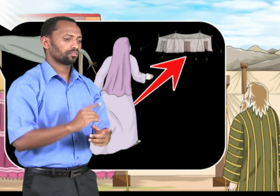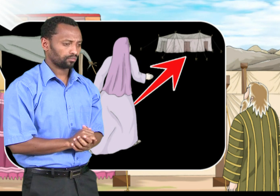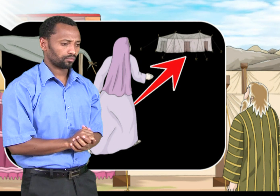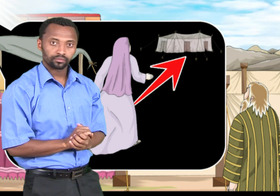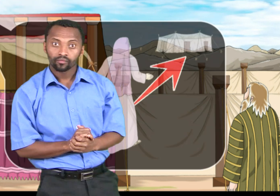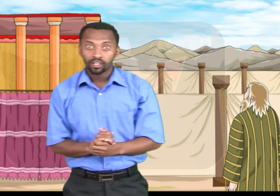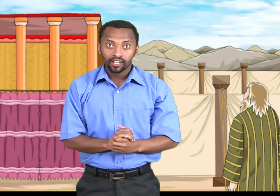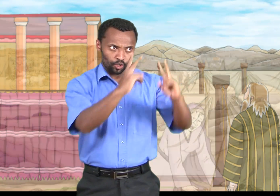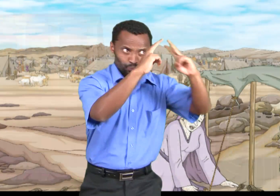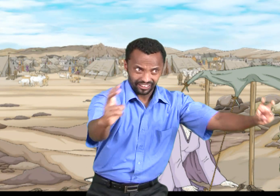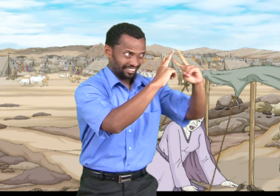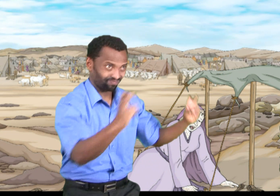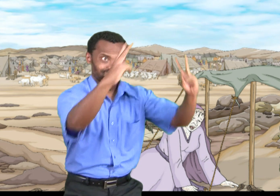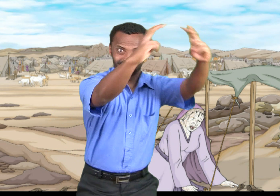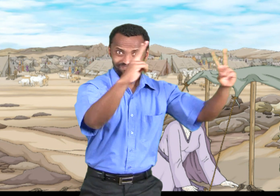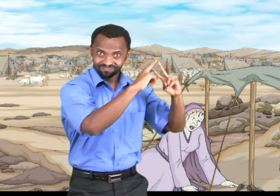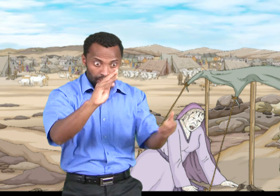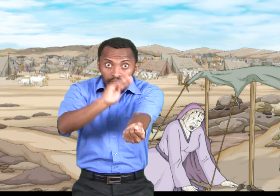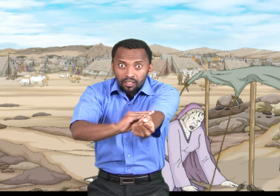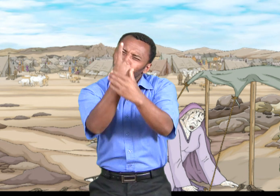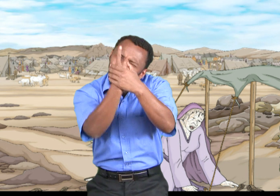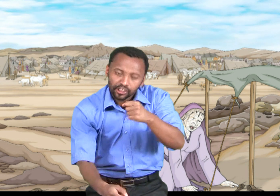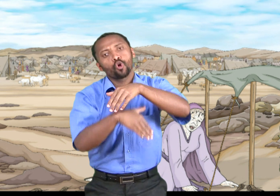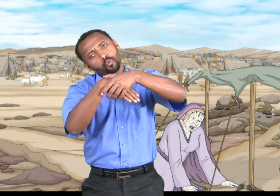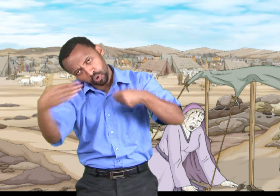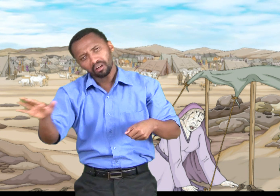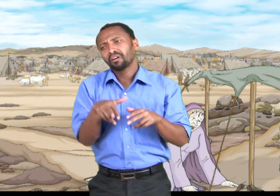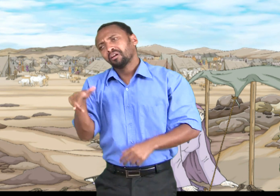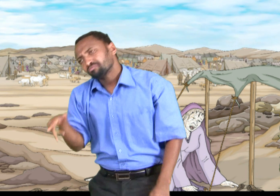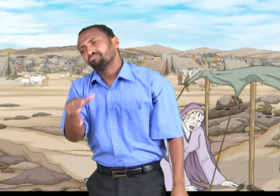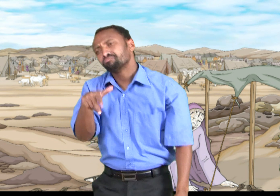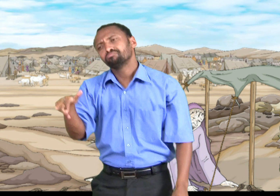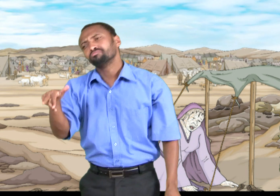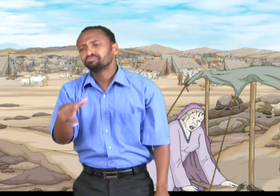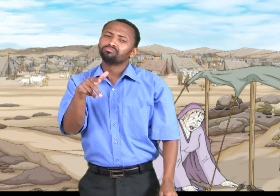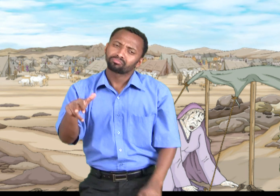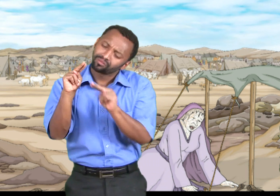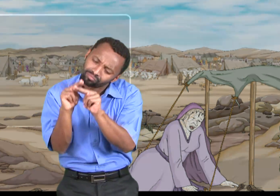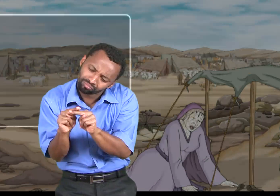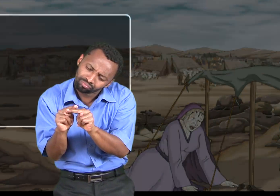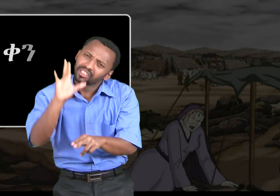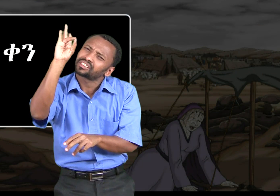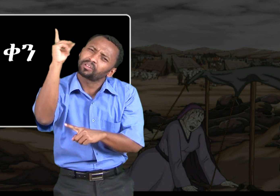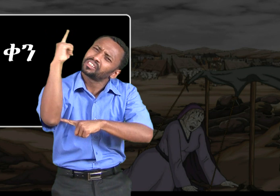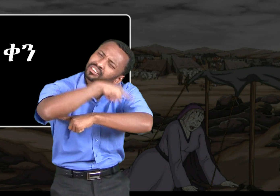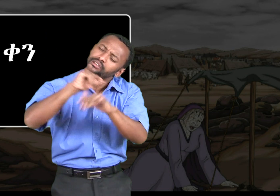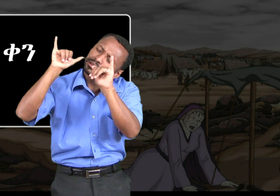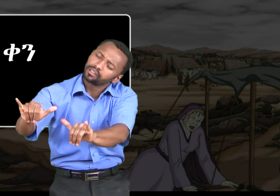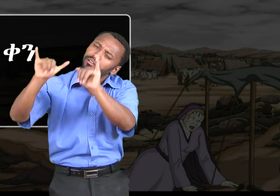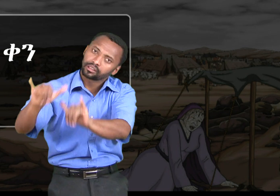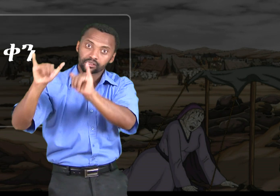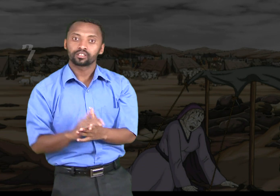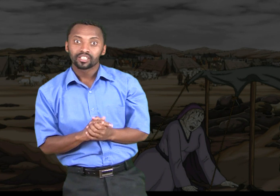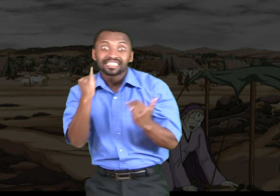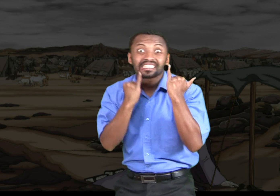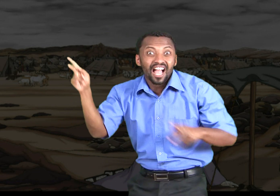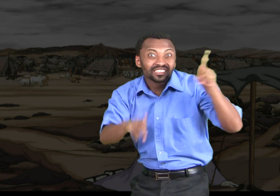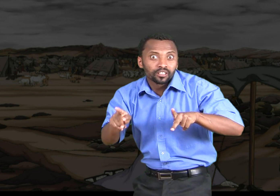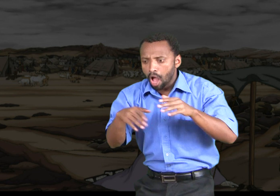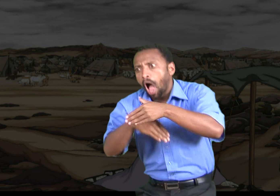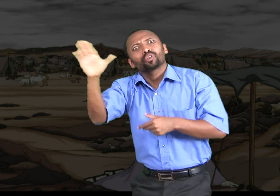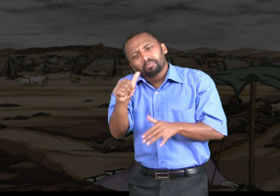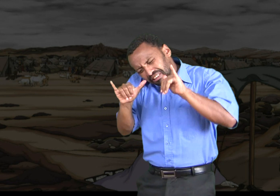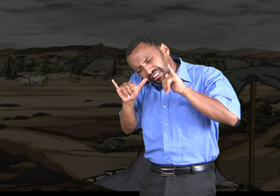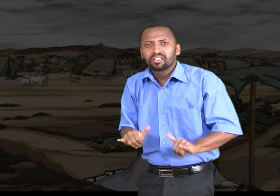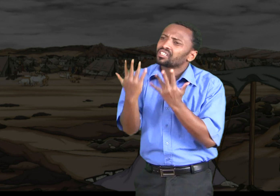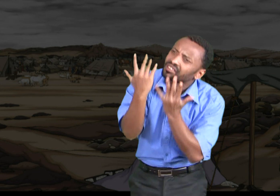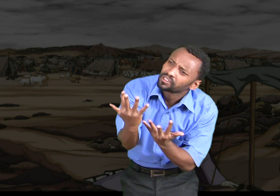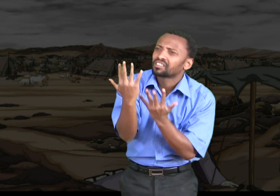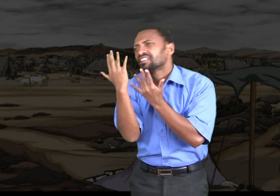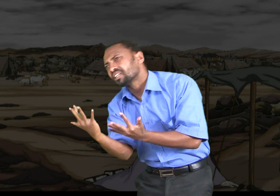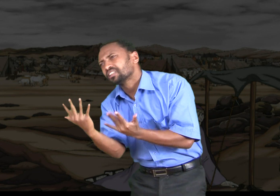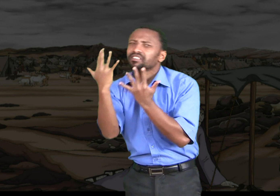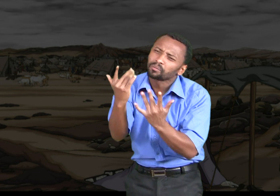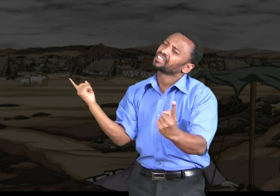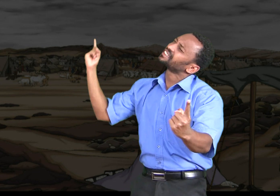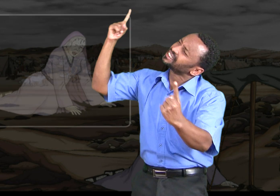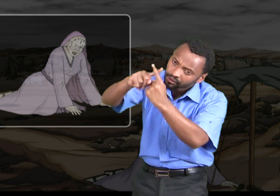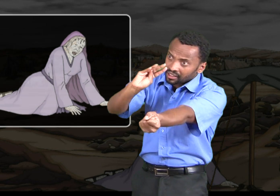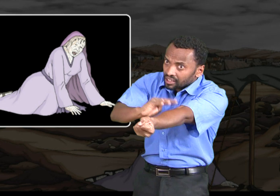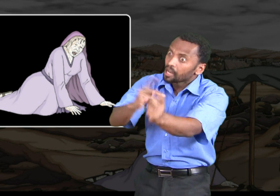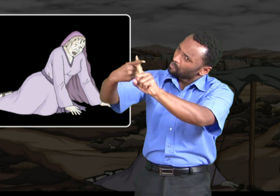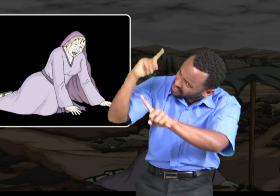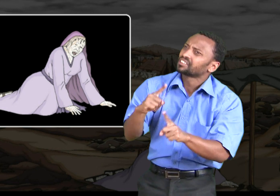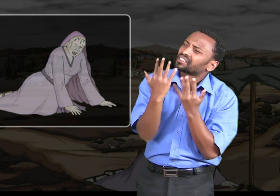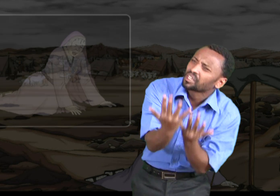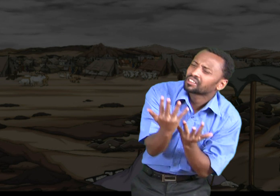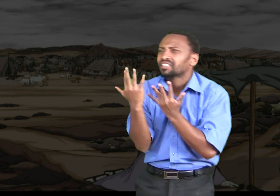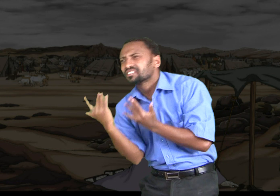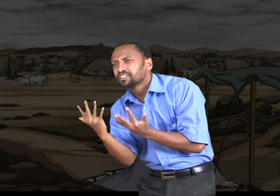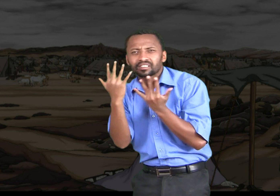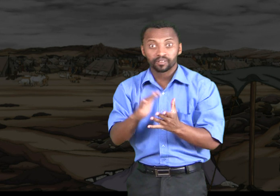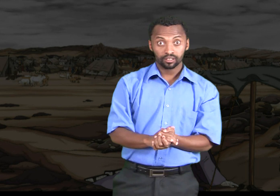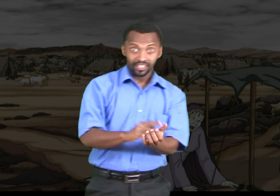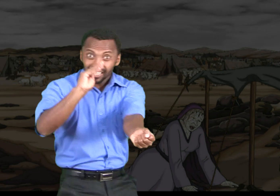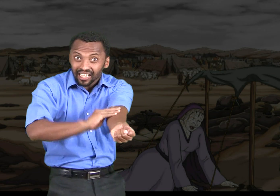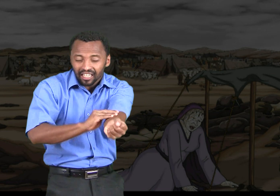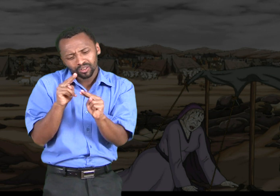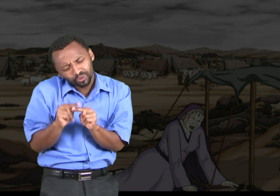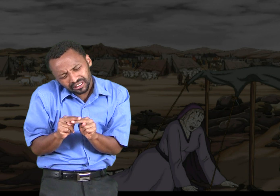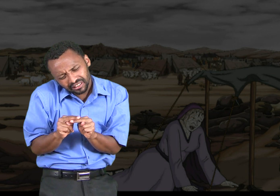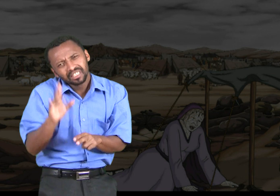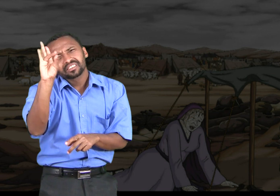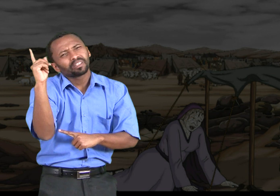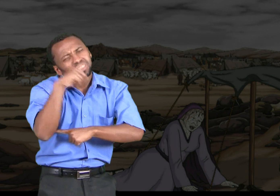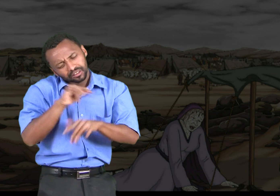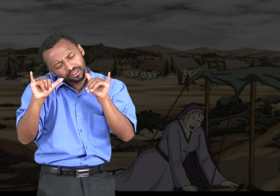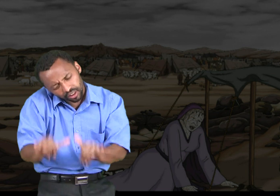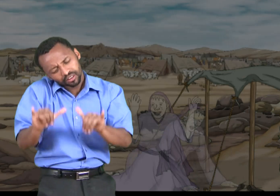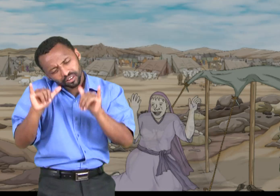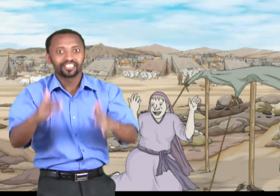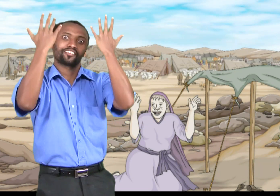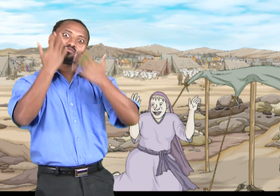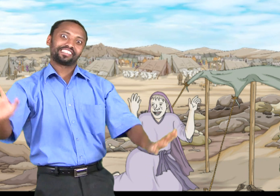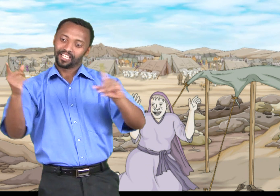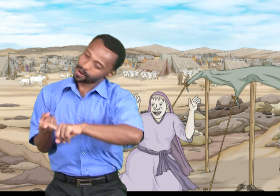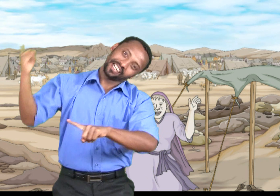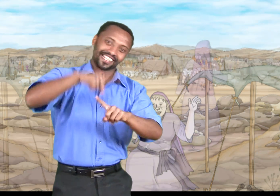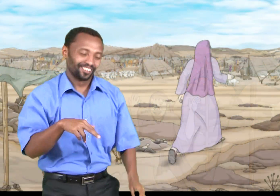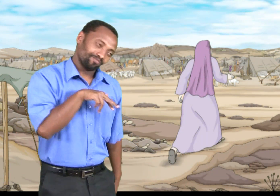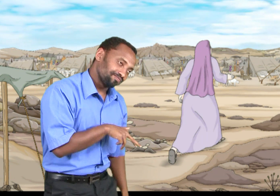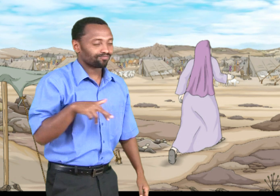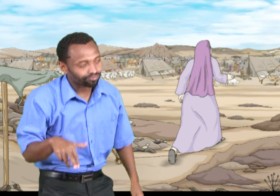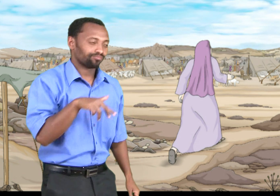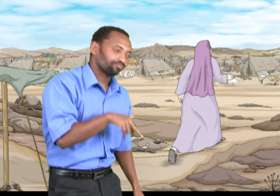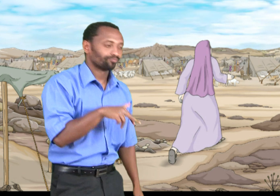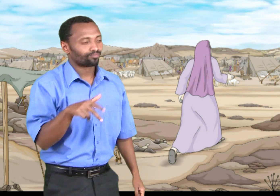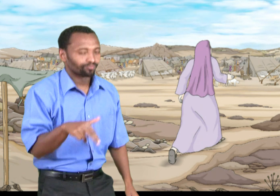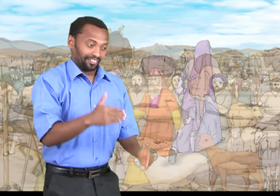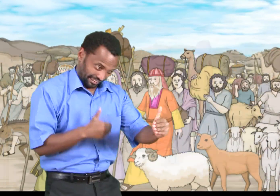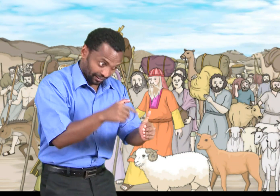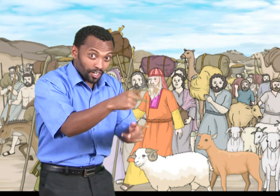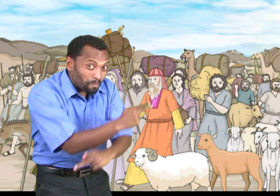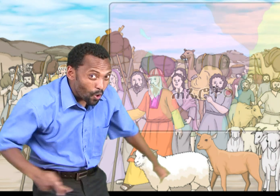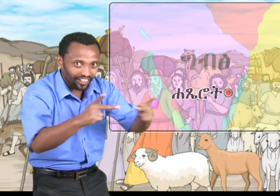So Miriam was confined outside the camp for seven days, and the people did not move on until she was brought in again.